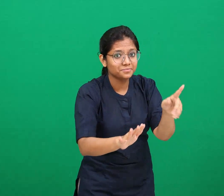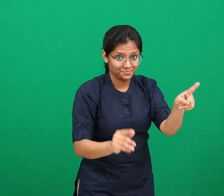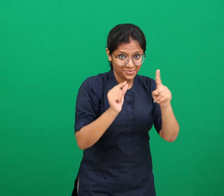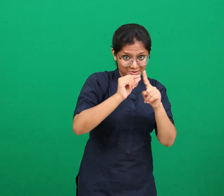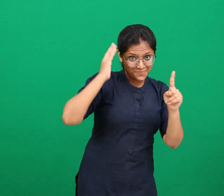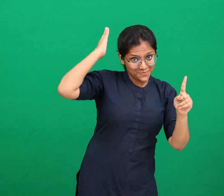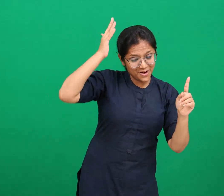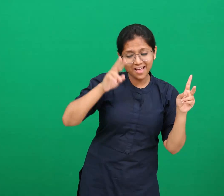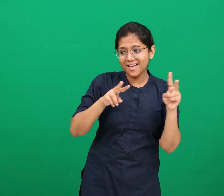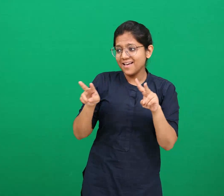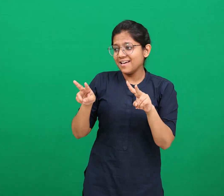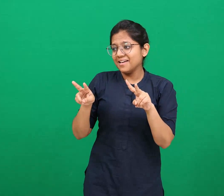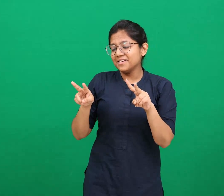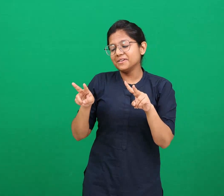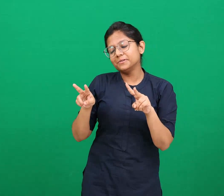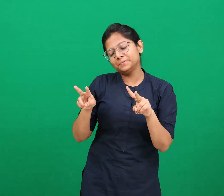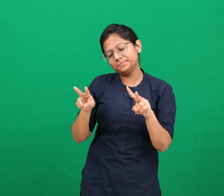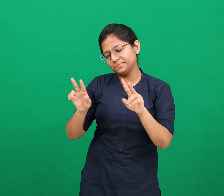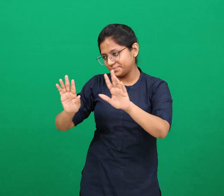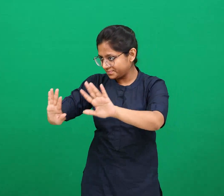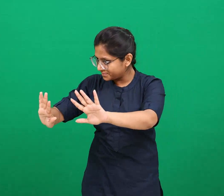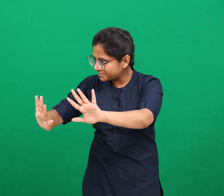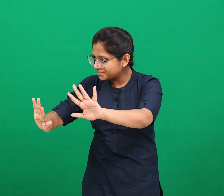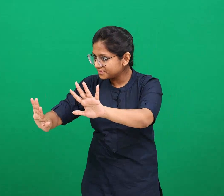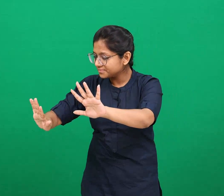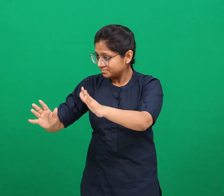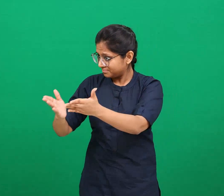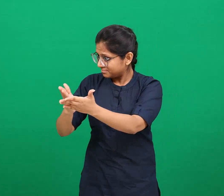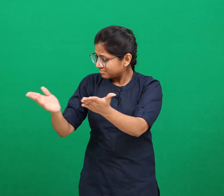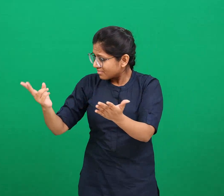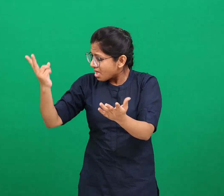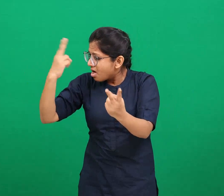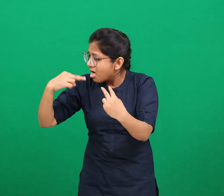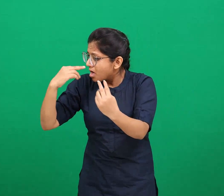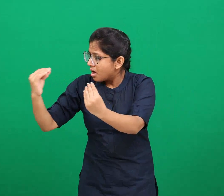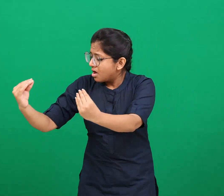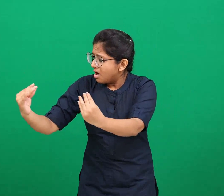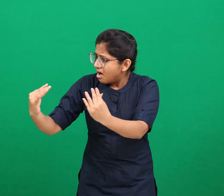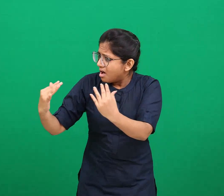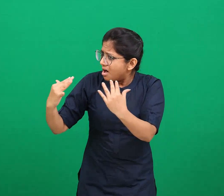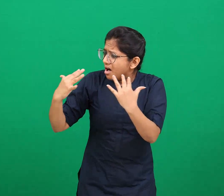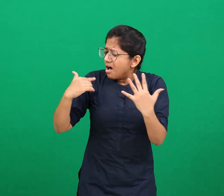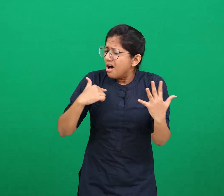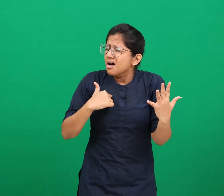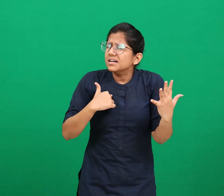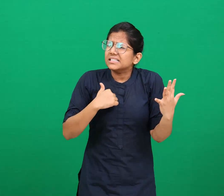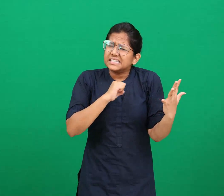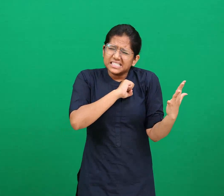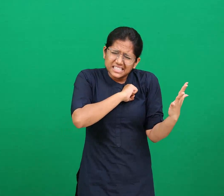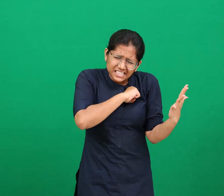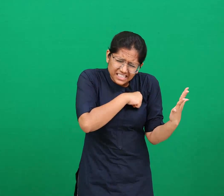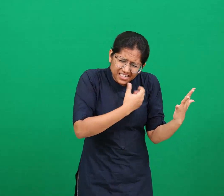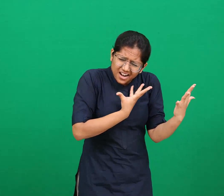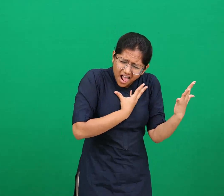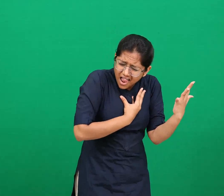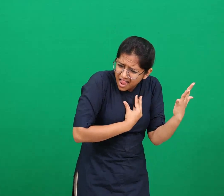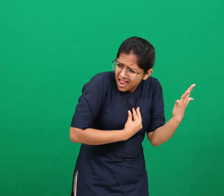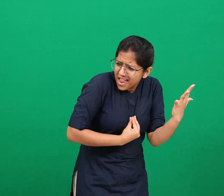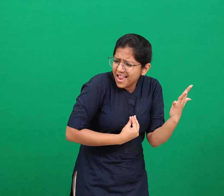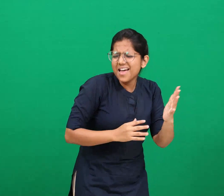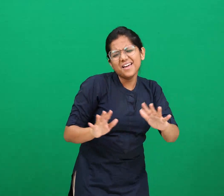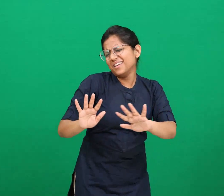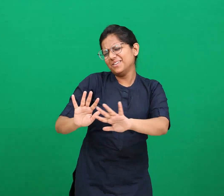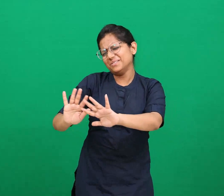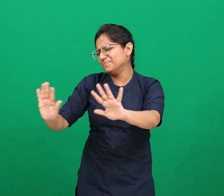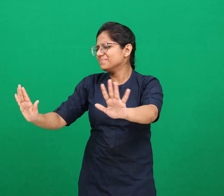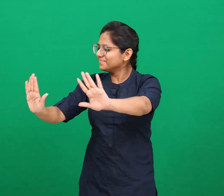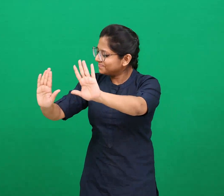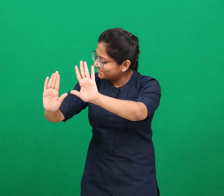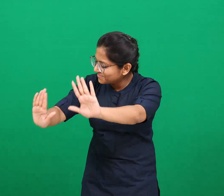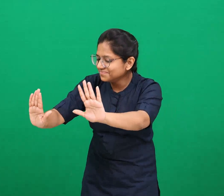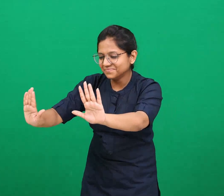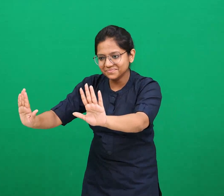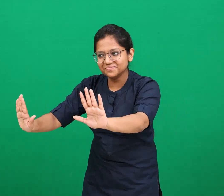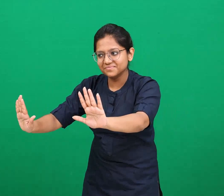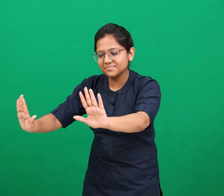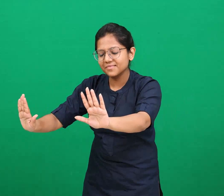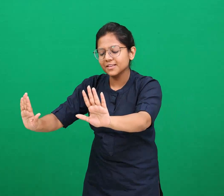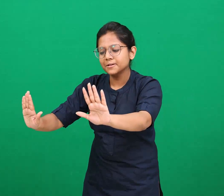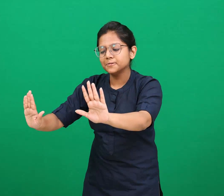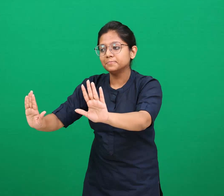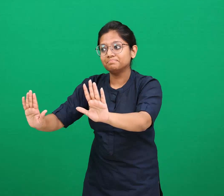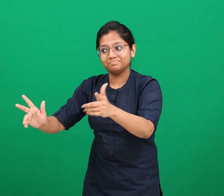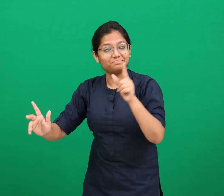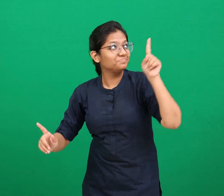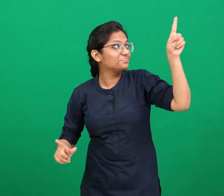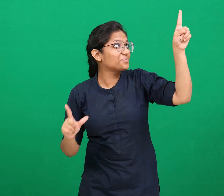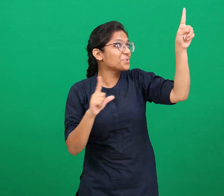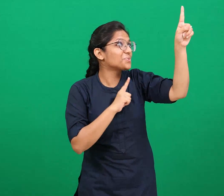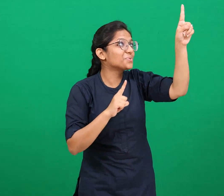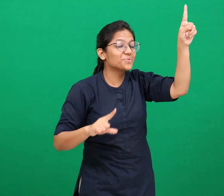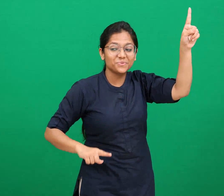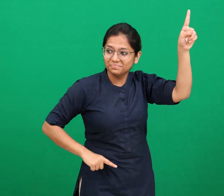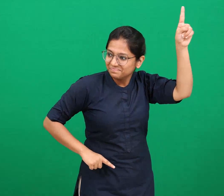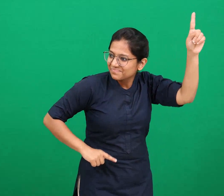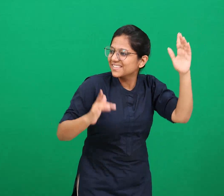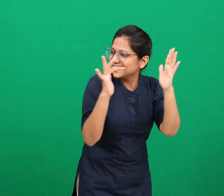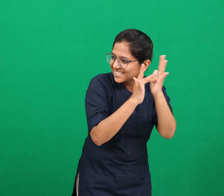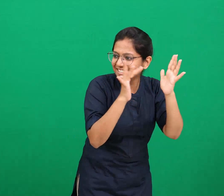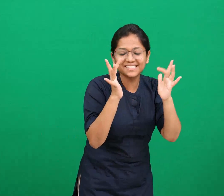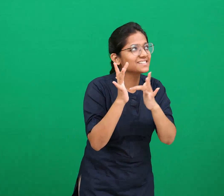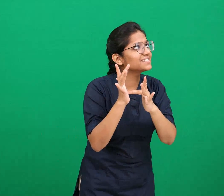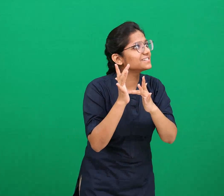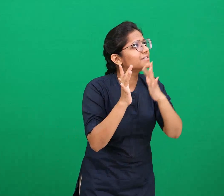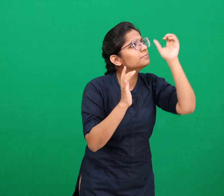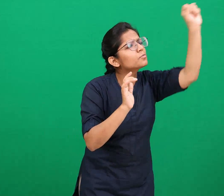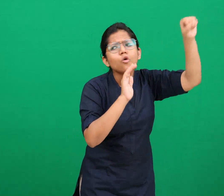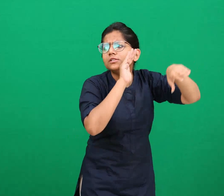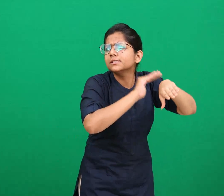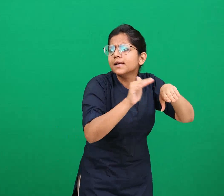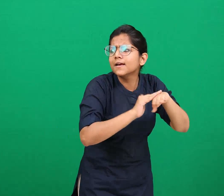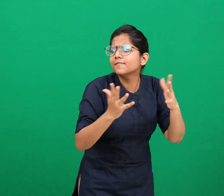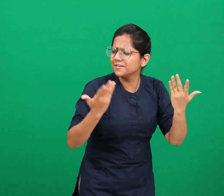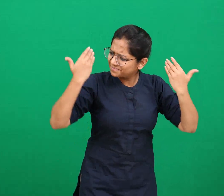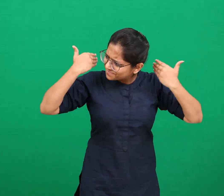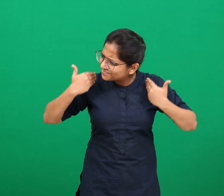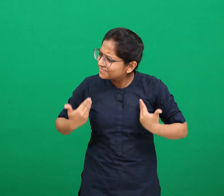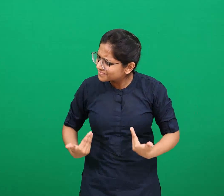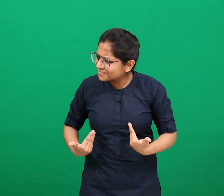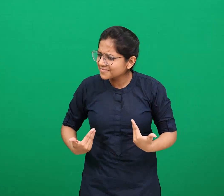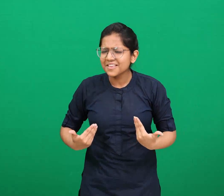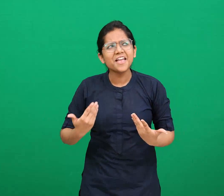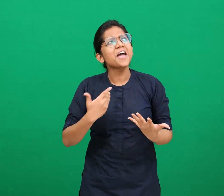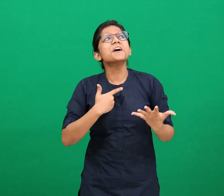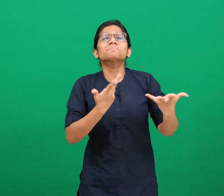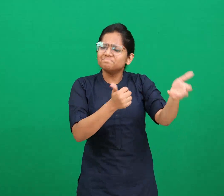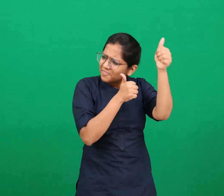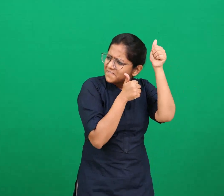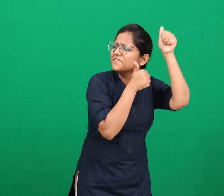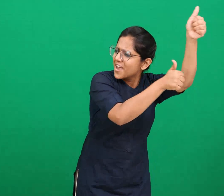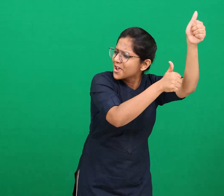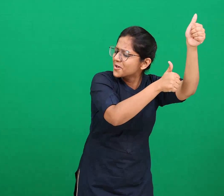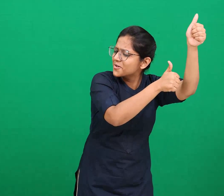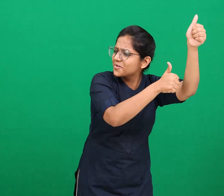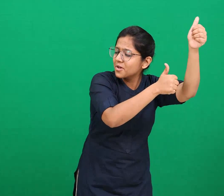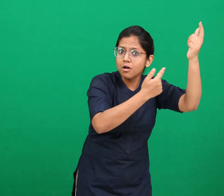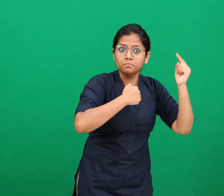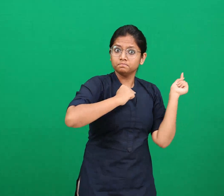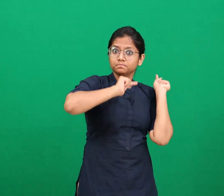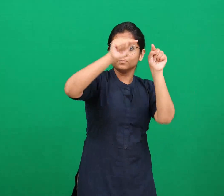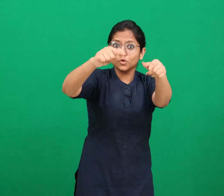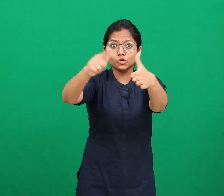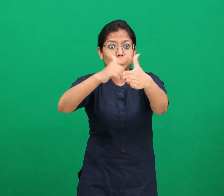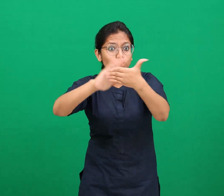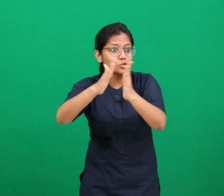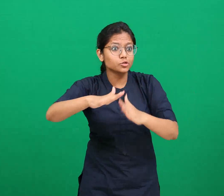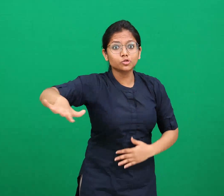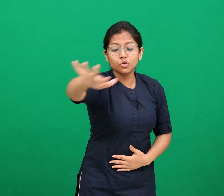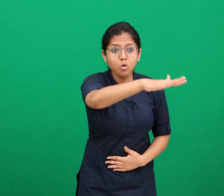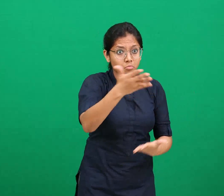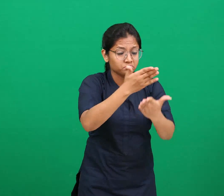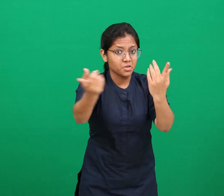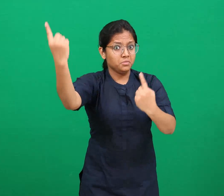Then Paul answered, "Why are you weeping and breaking my heart?